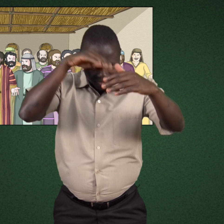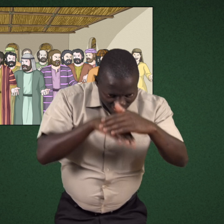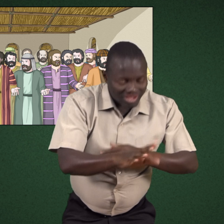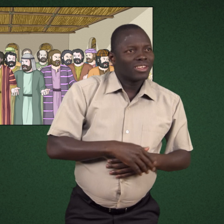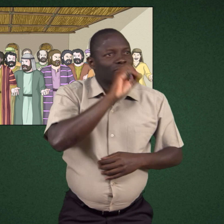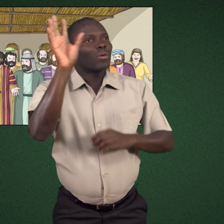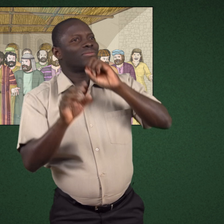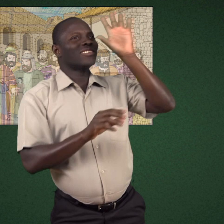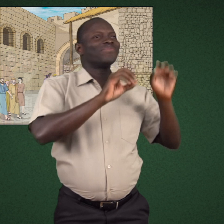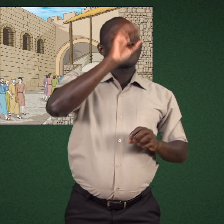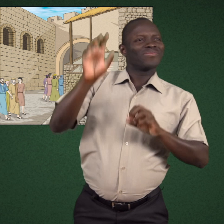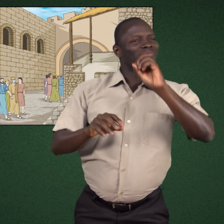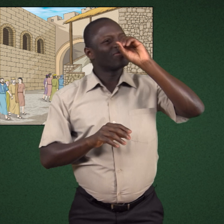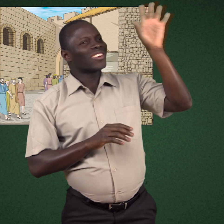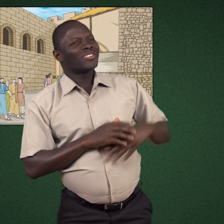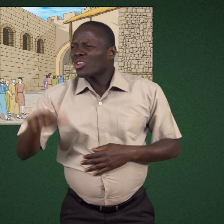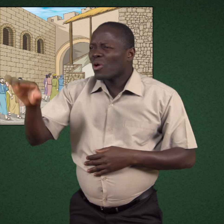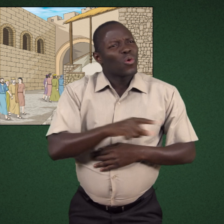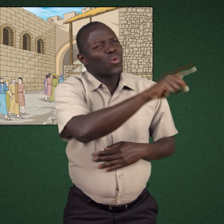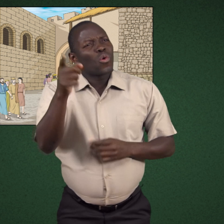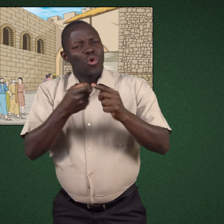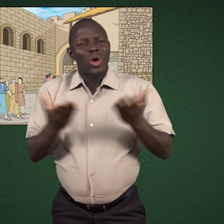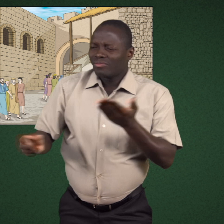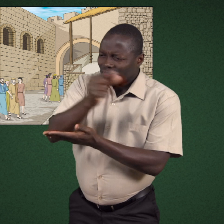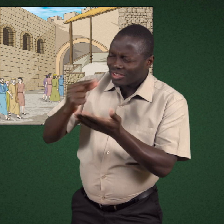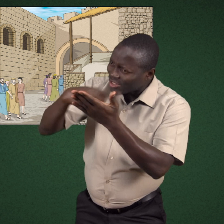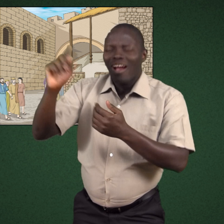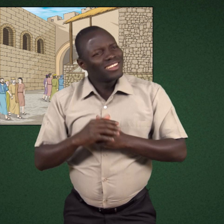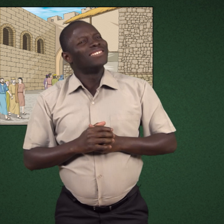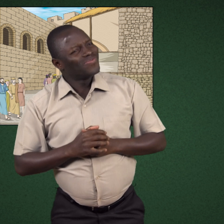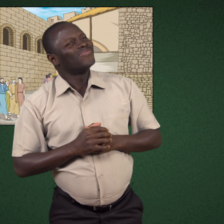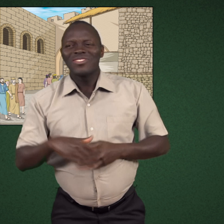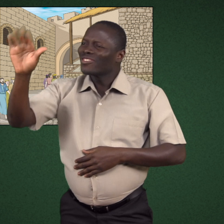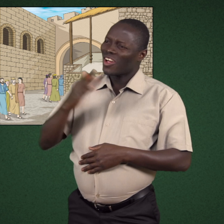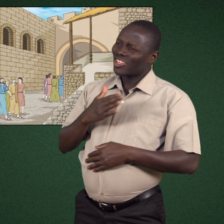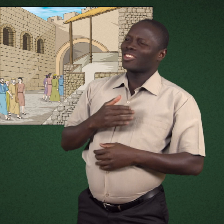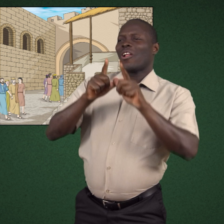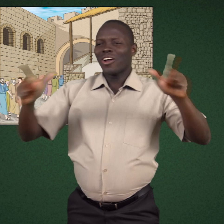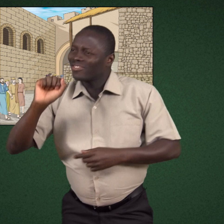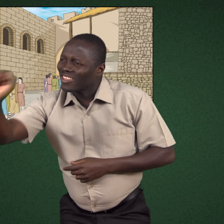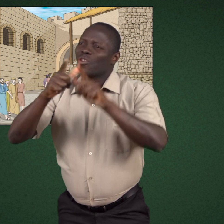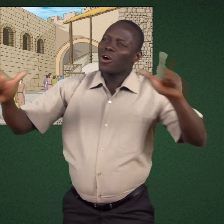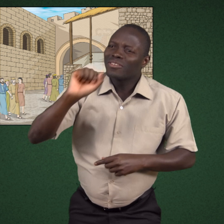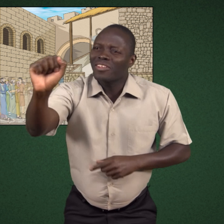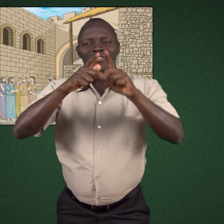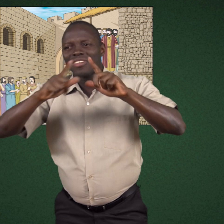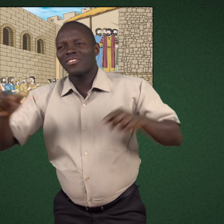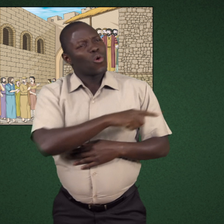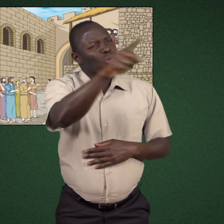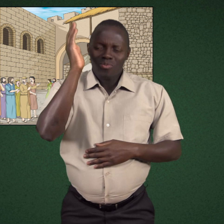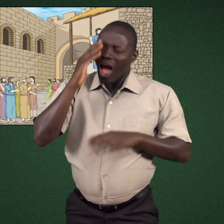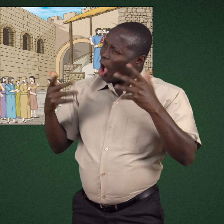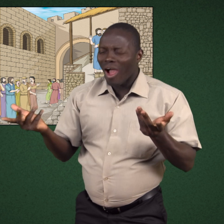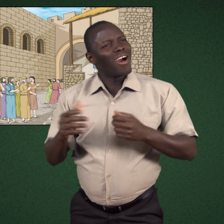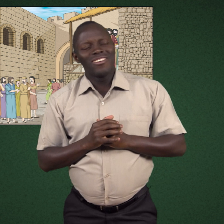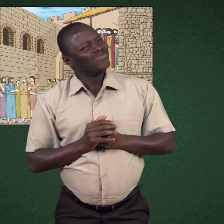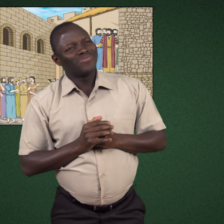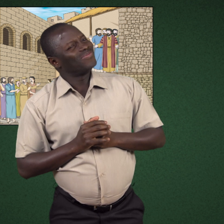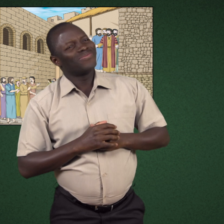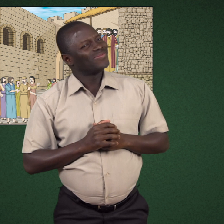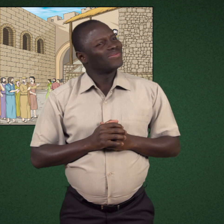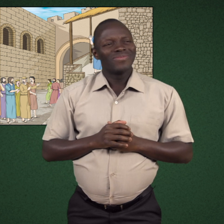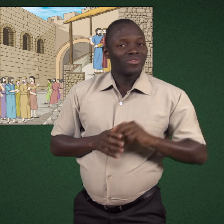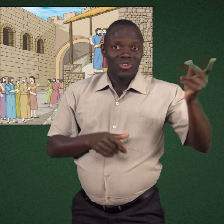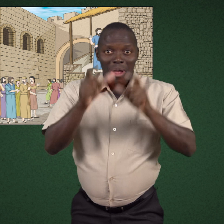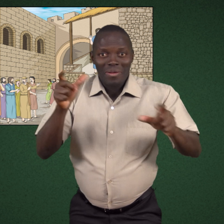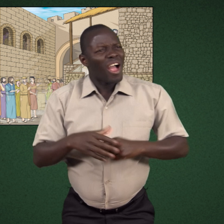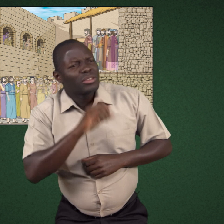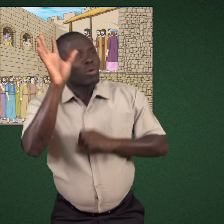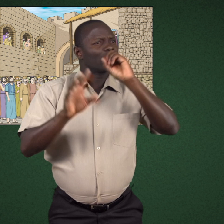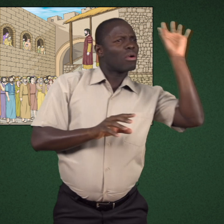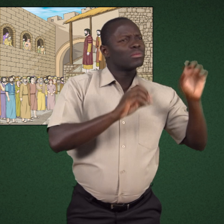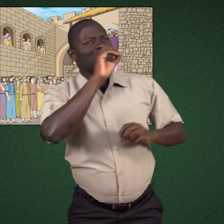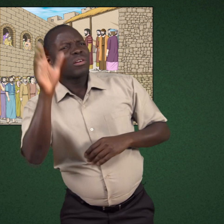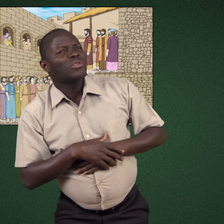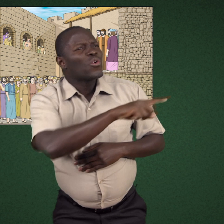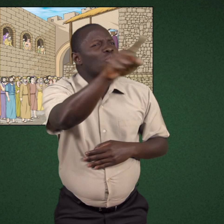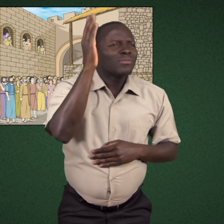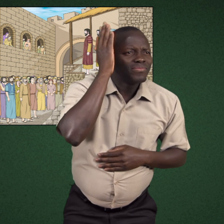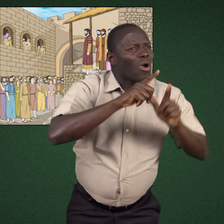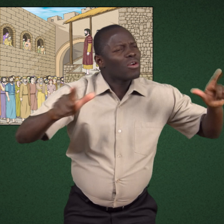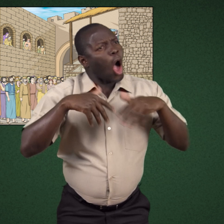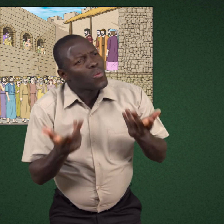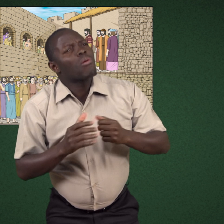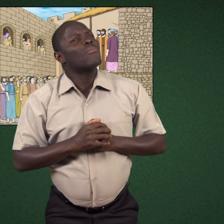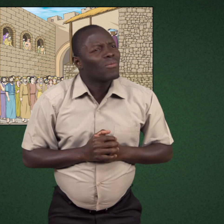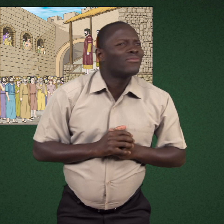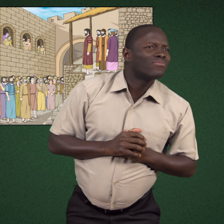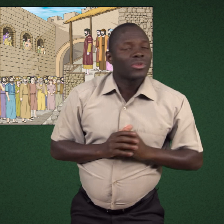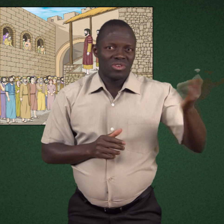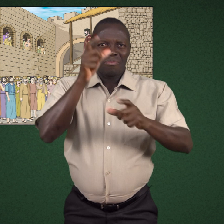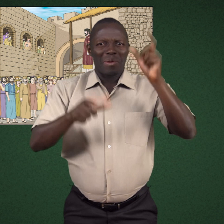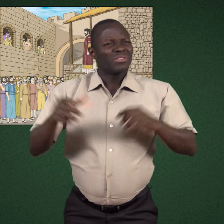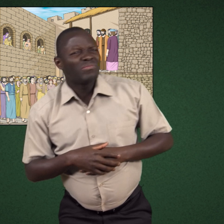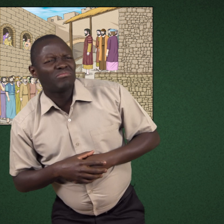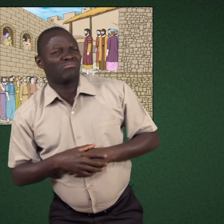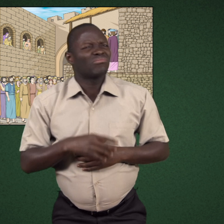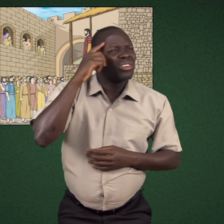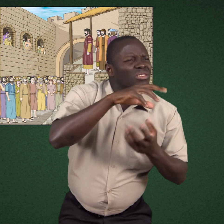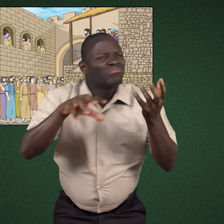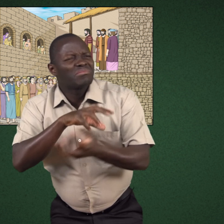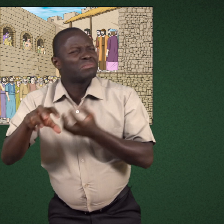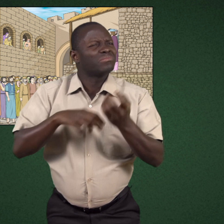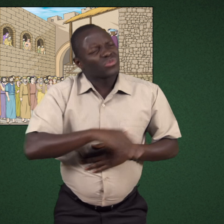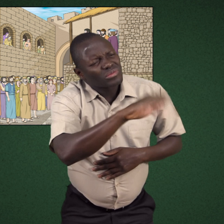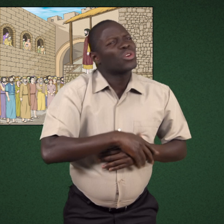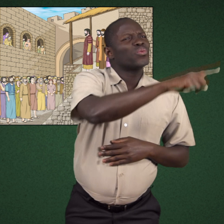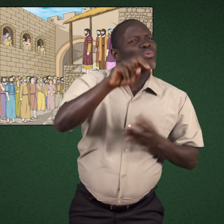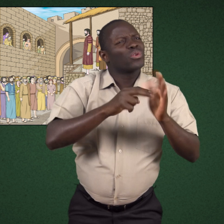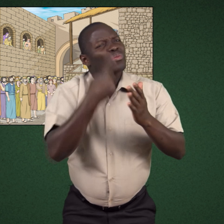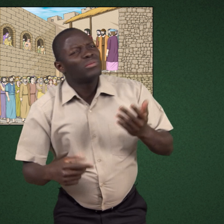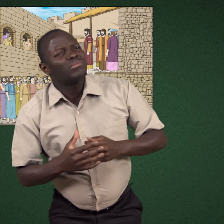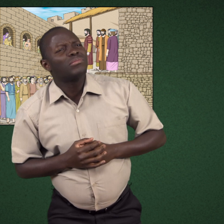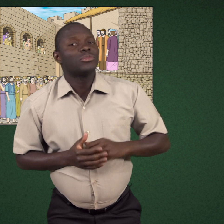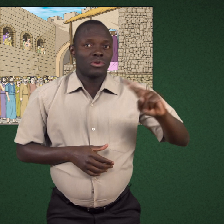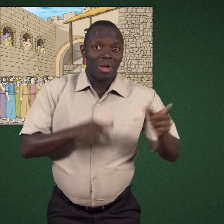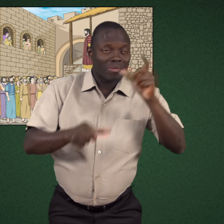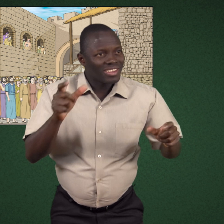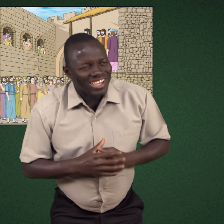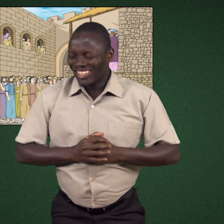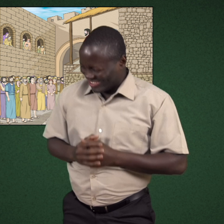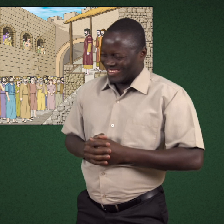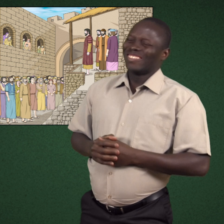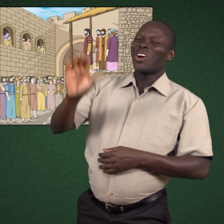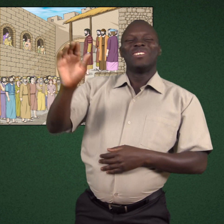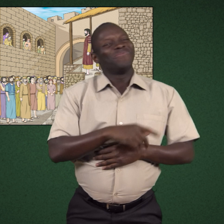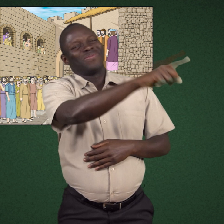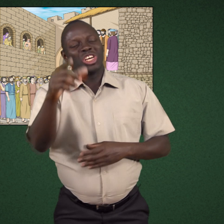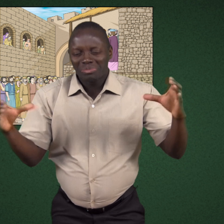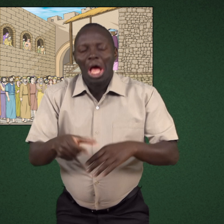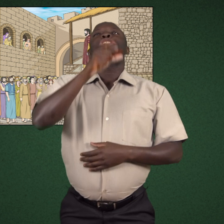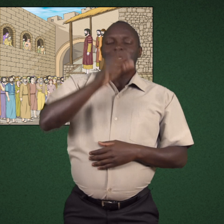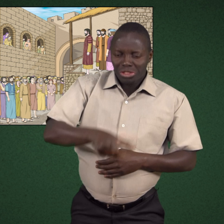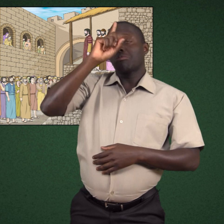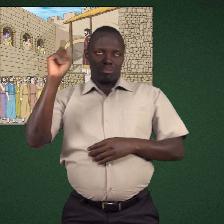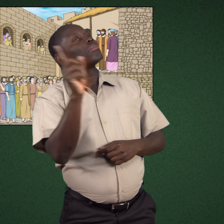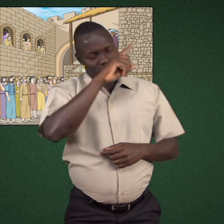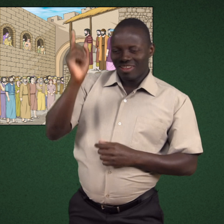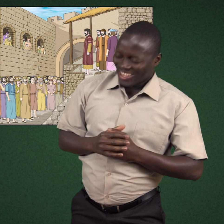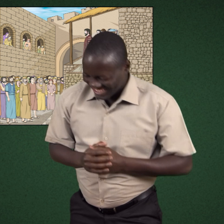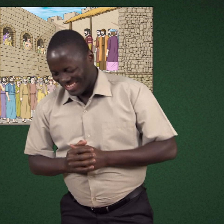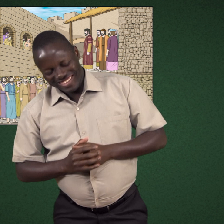Now there were dwelling in Jerusalem God-fearing Jews from every nation under heaven. And when this sound rang out, a crowd came together in bewilderment, because each one heard them speaking his own language. Astounded and amazed, they asked, “Are not all these men who are speaking Galileans?